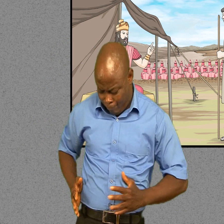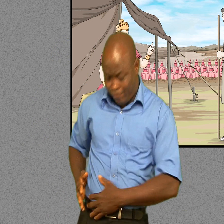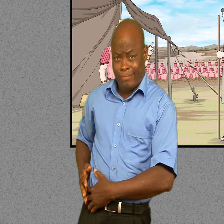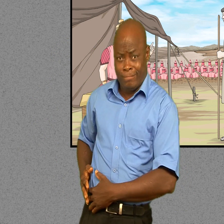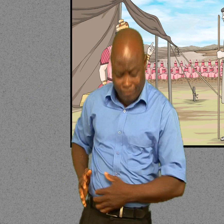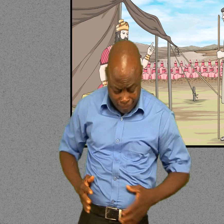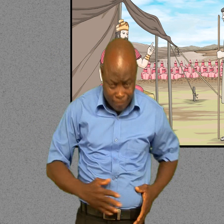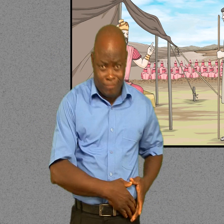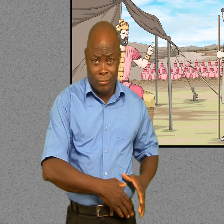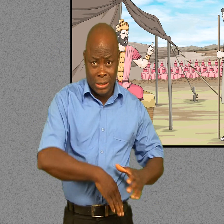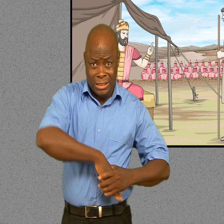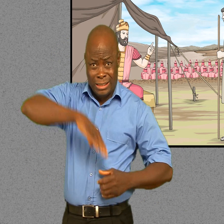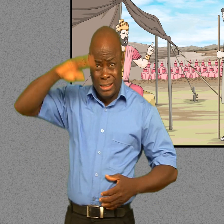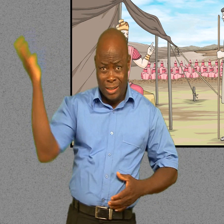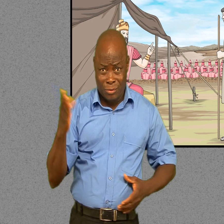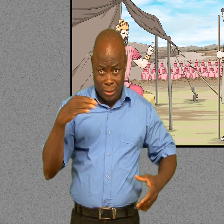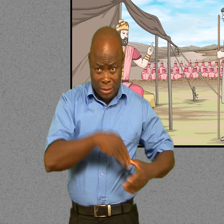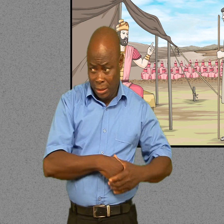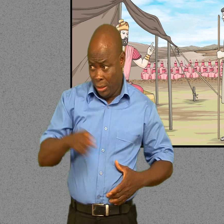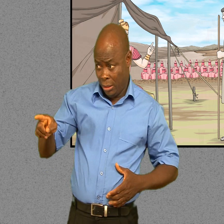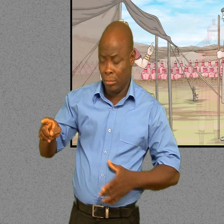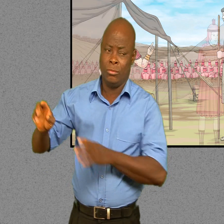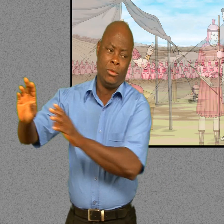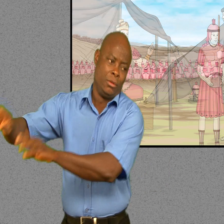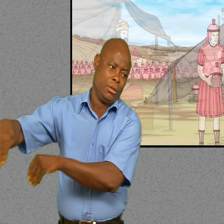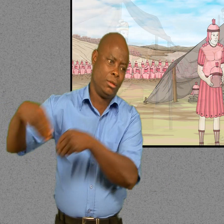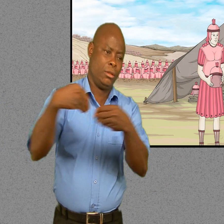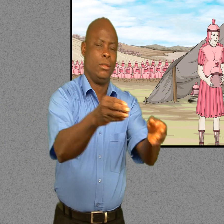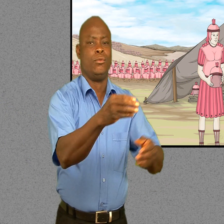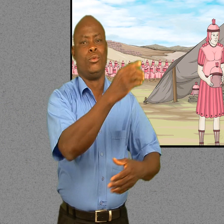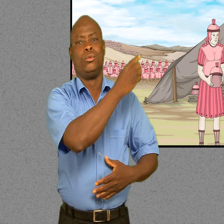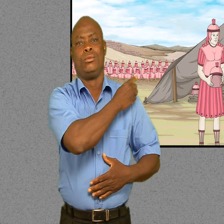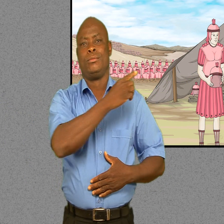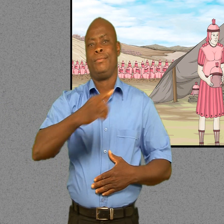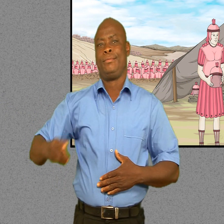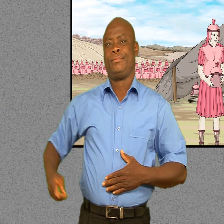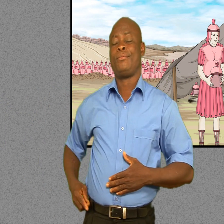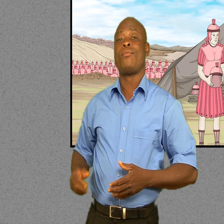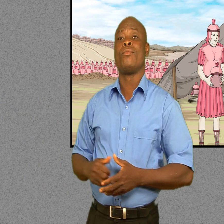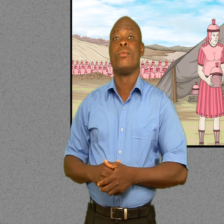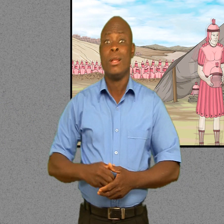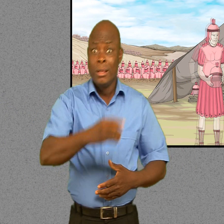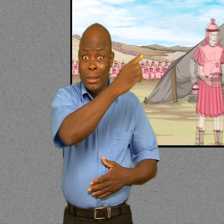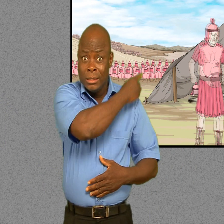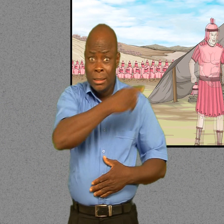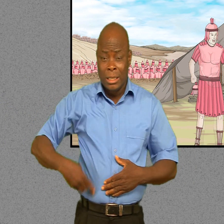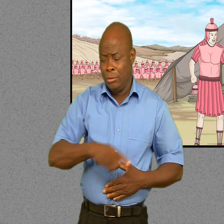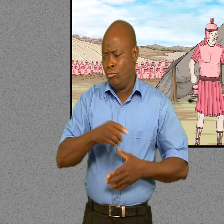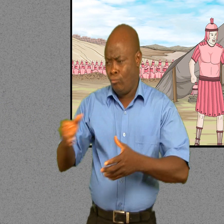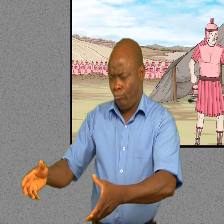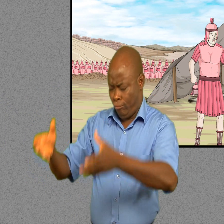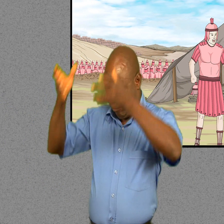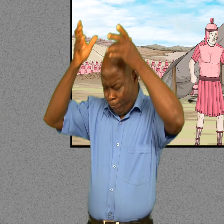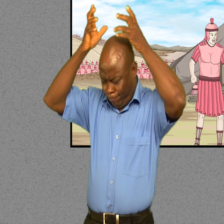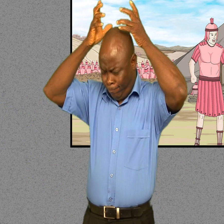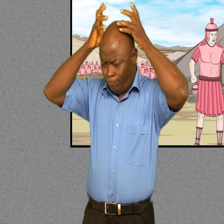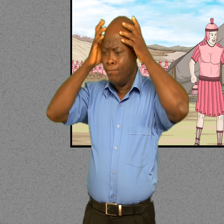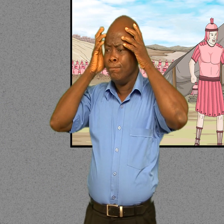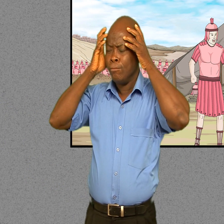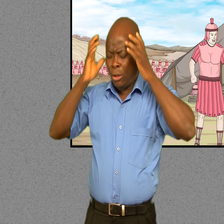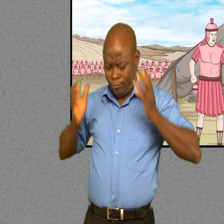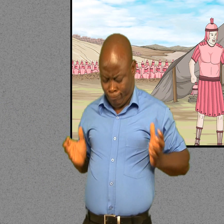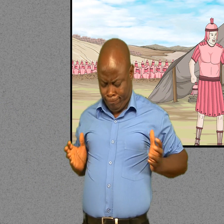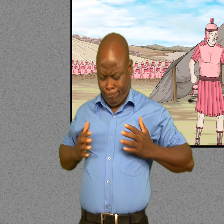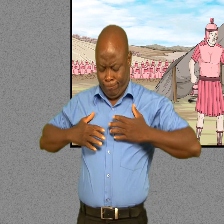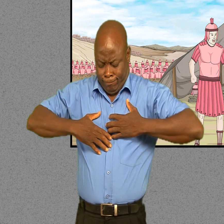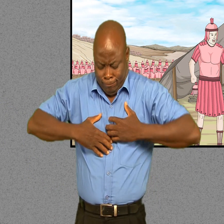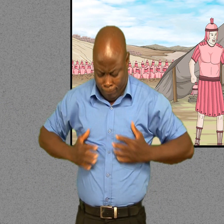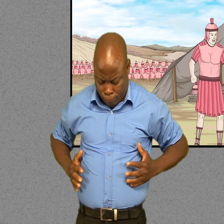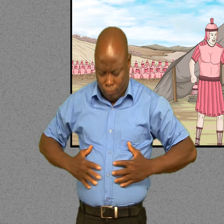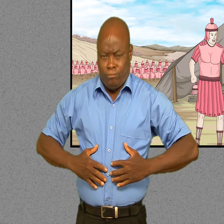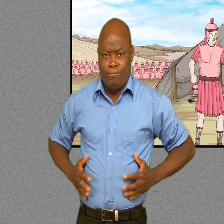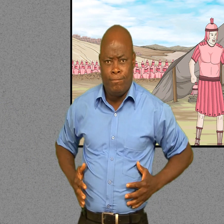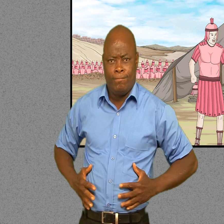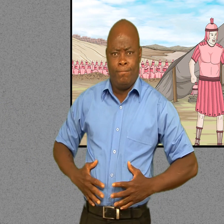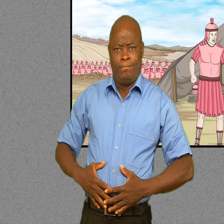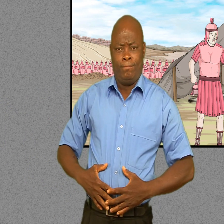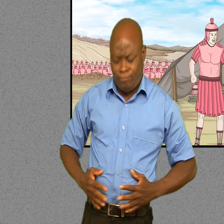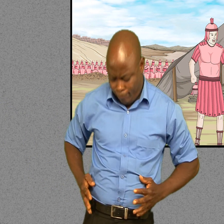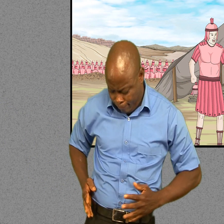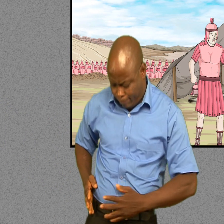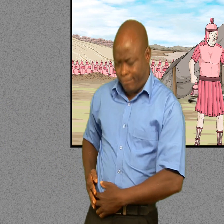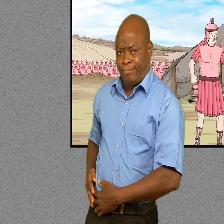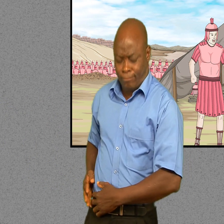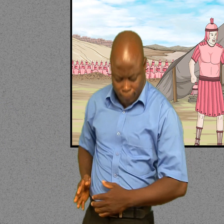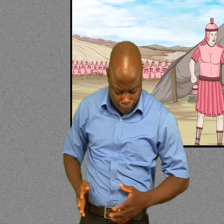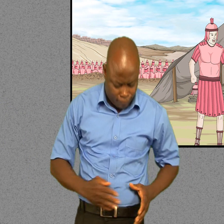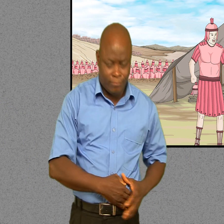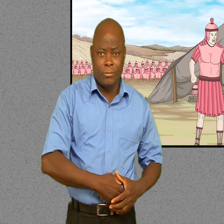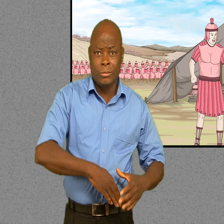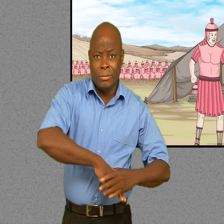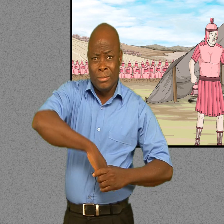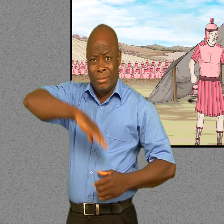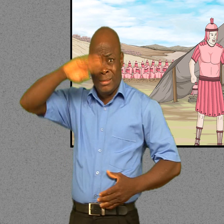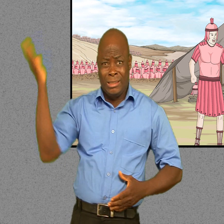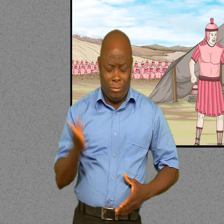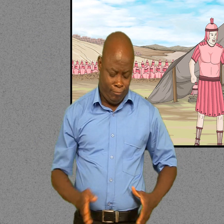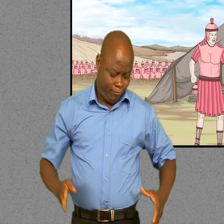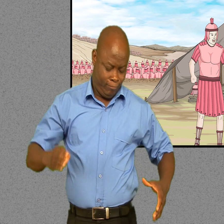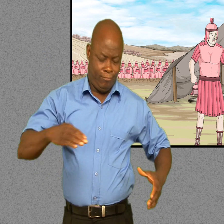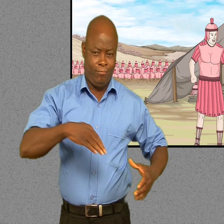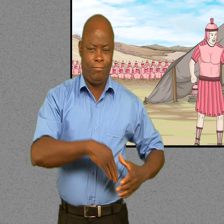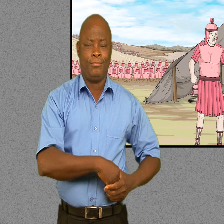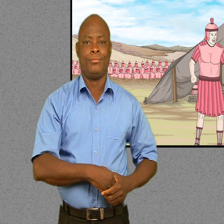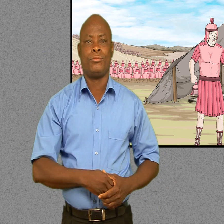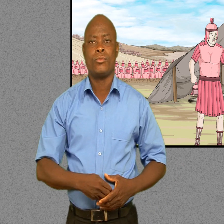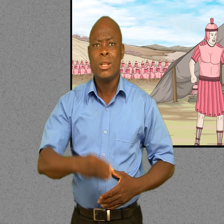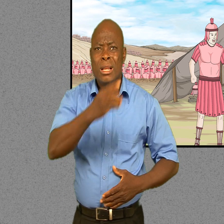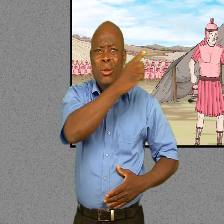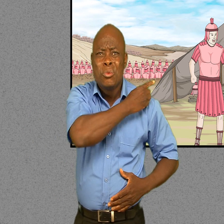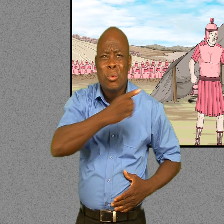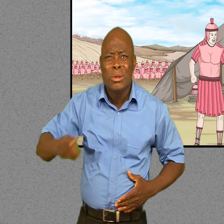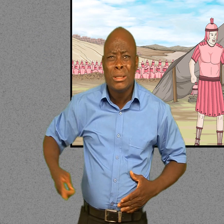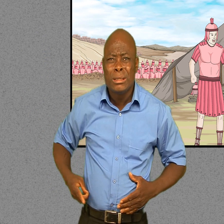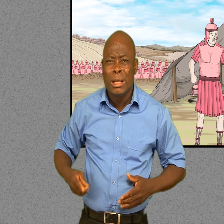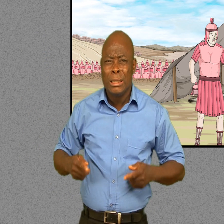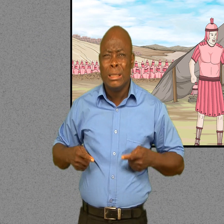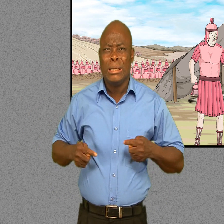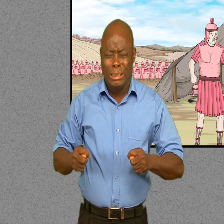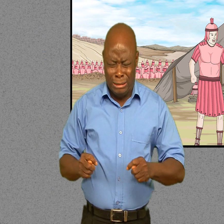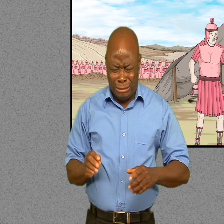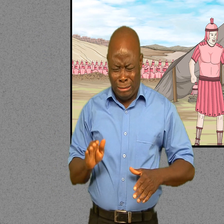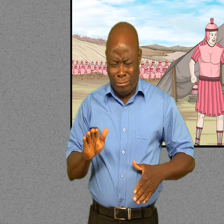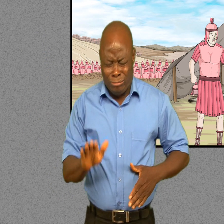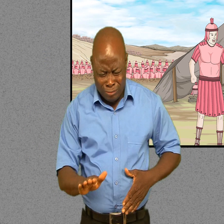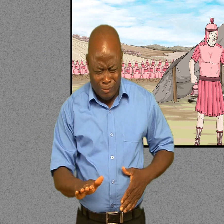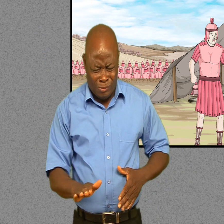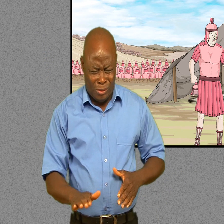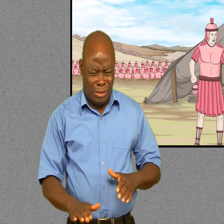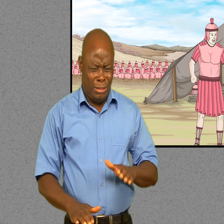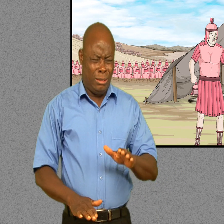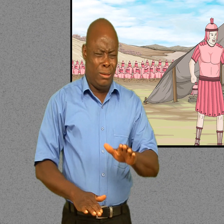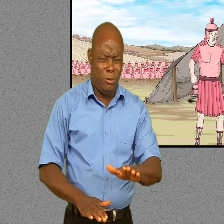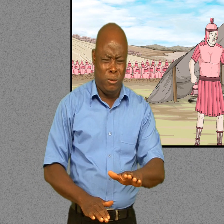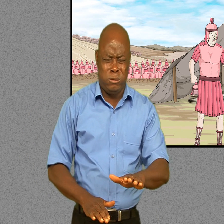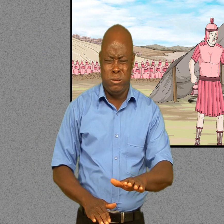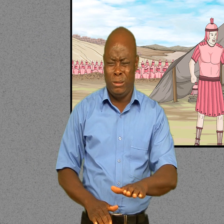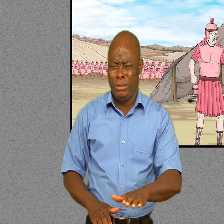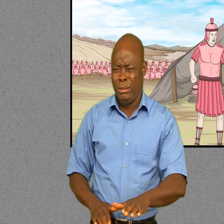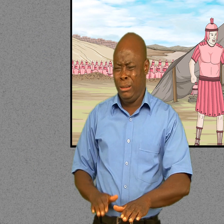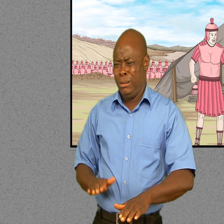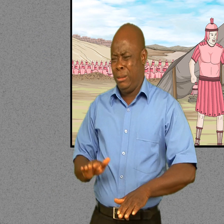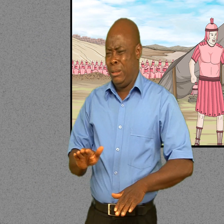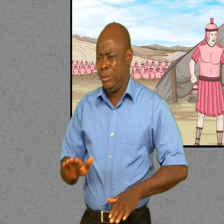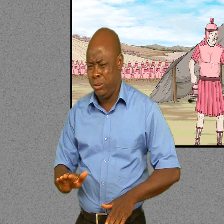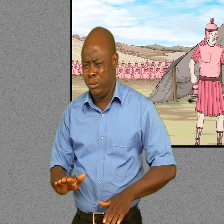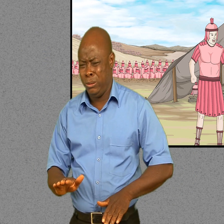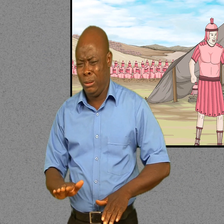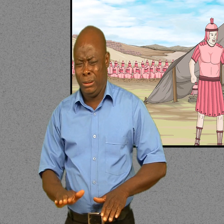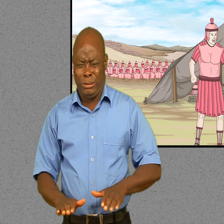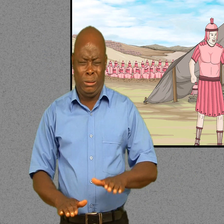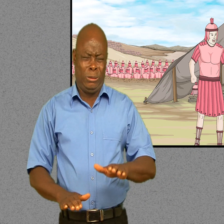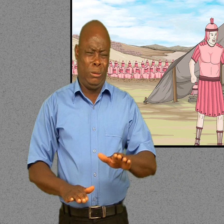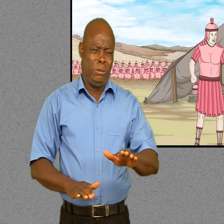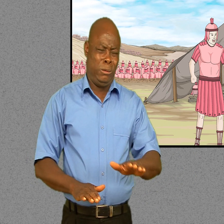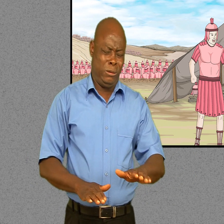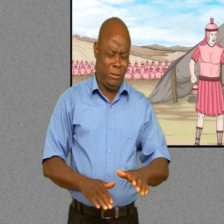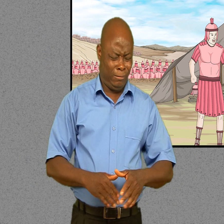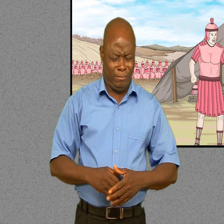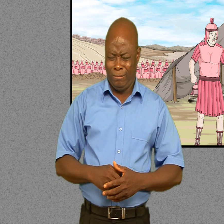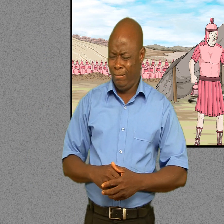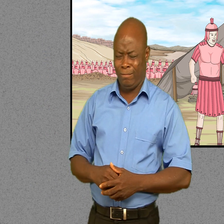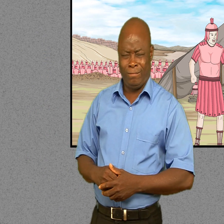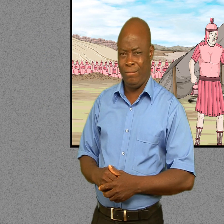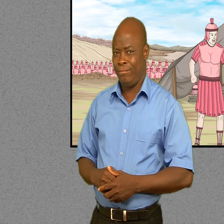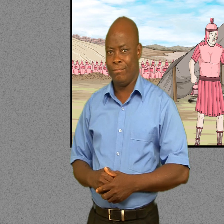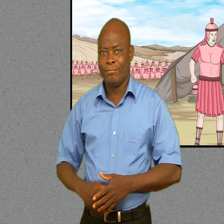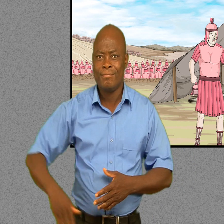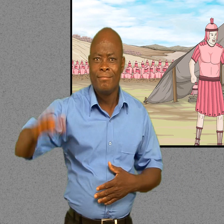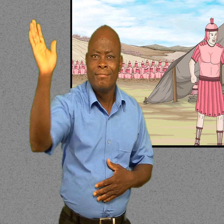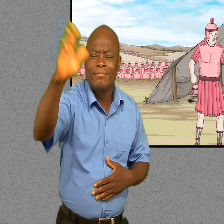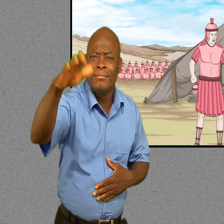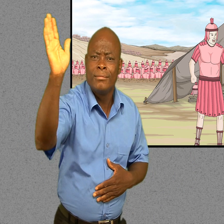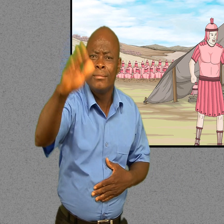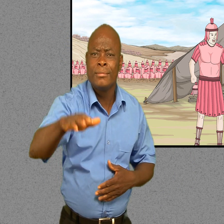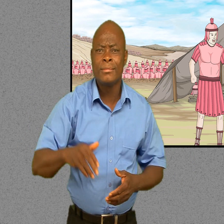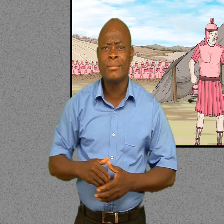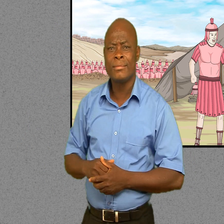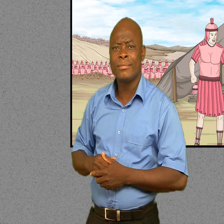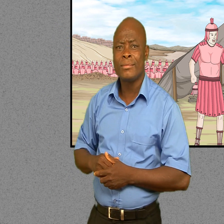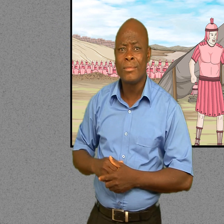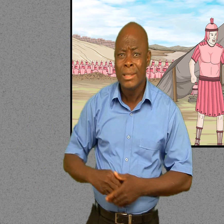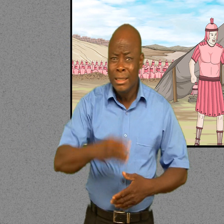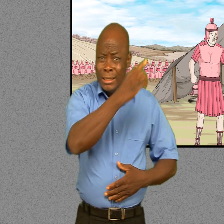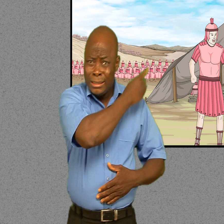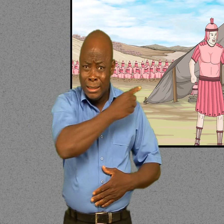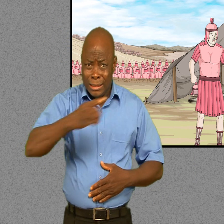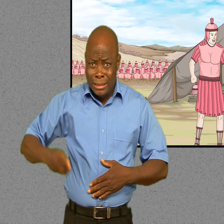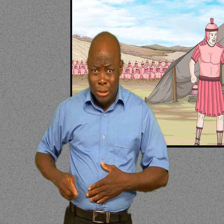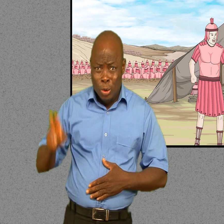Then Saul clothed David in his own tunic, put a bronze helmet on his head, and dressed him in armor.